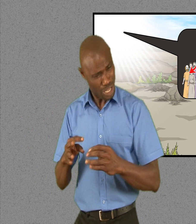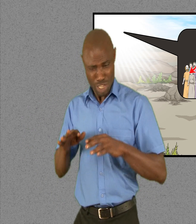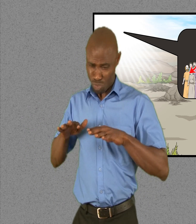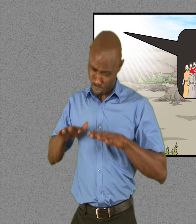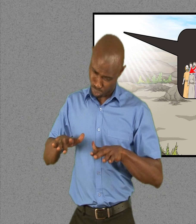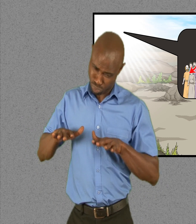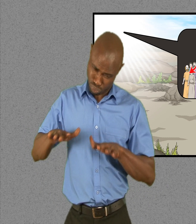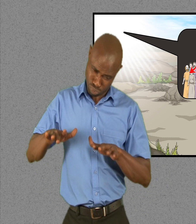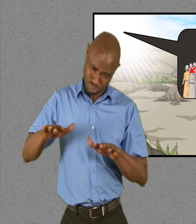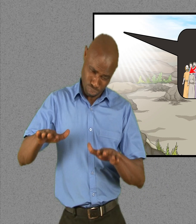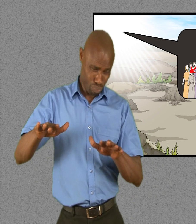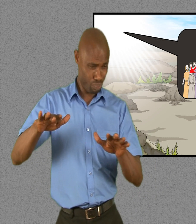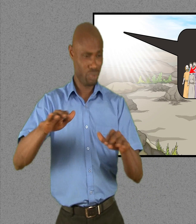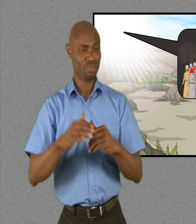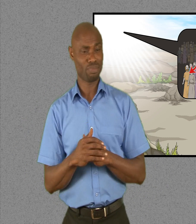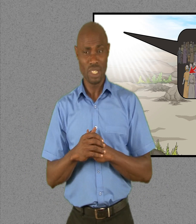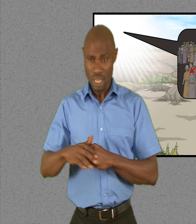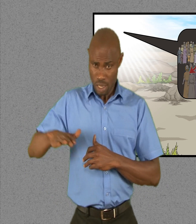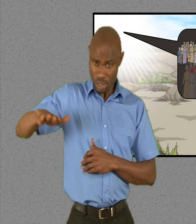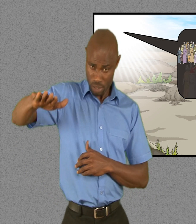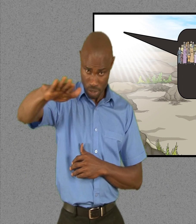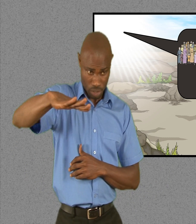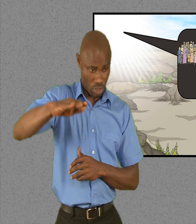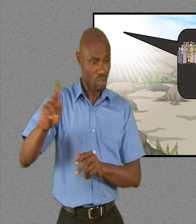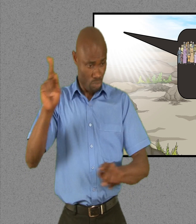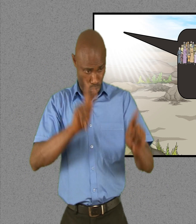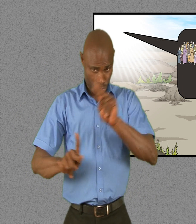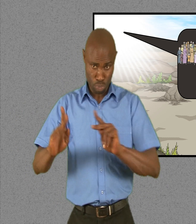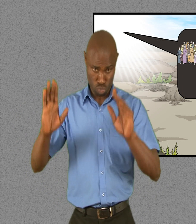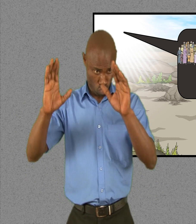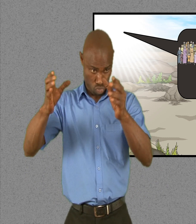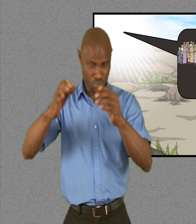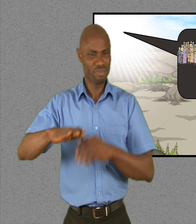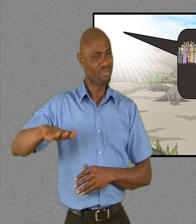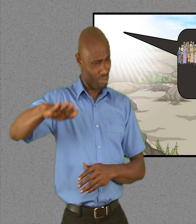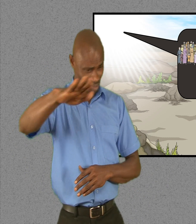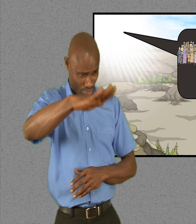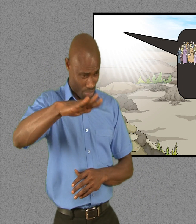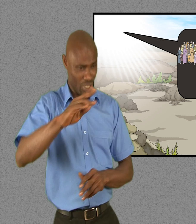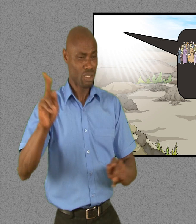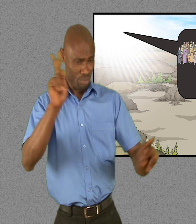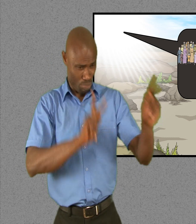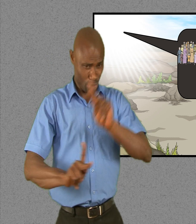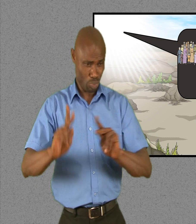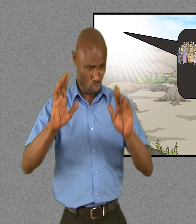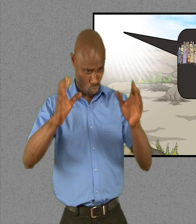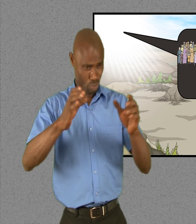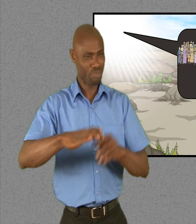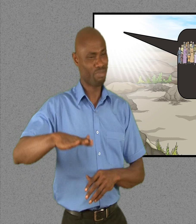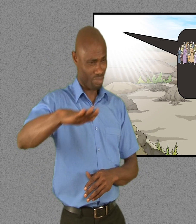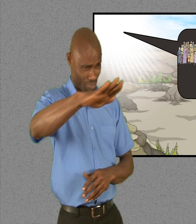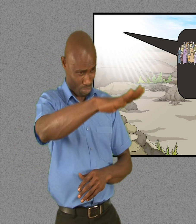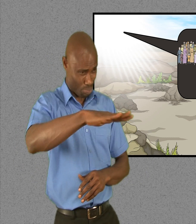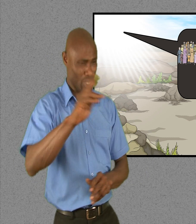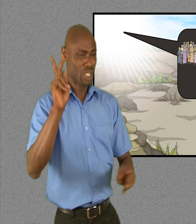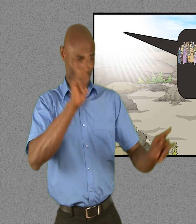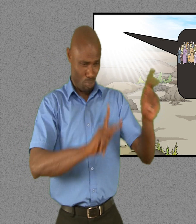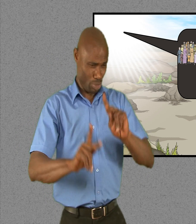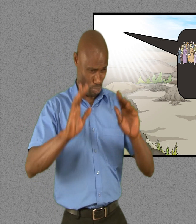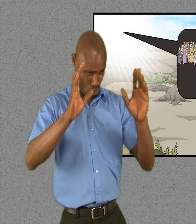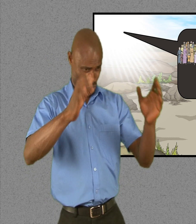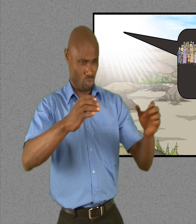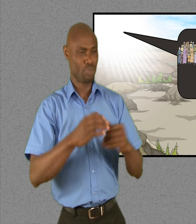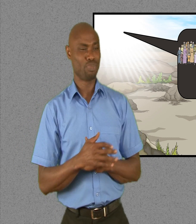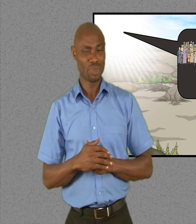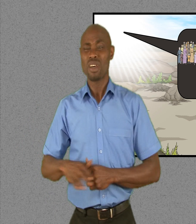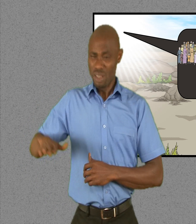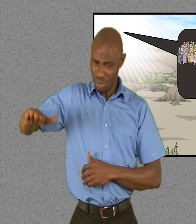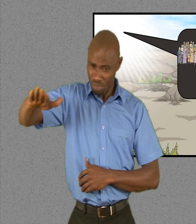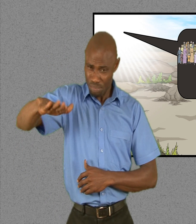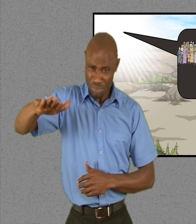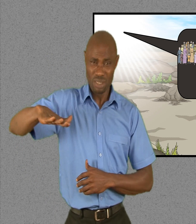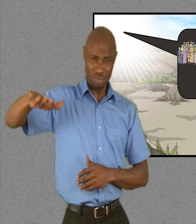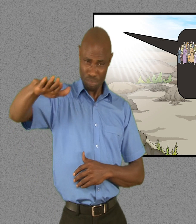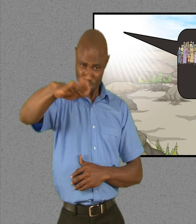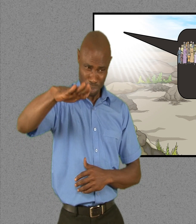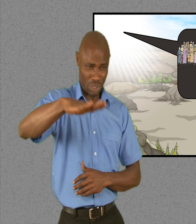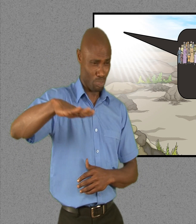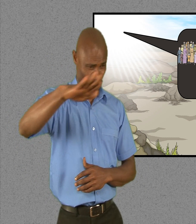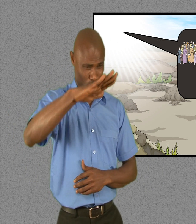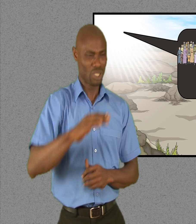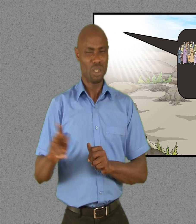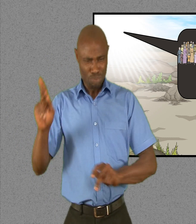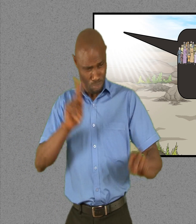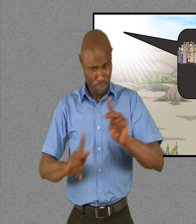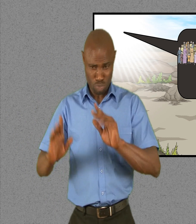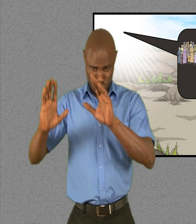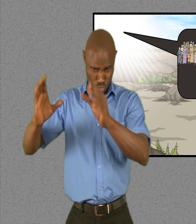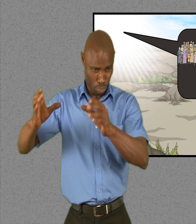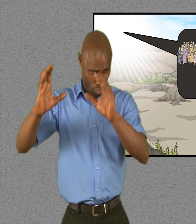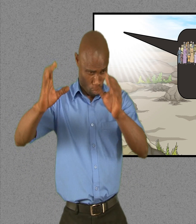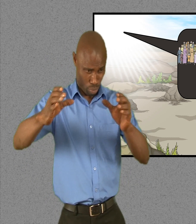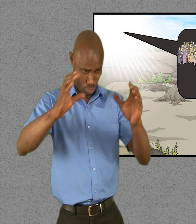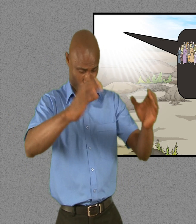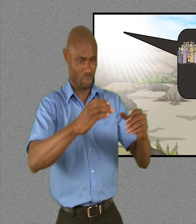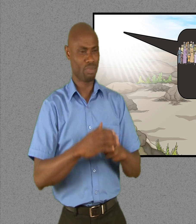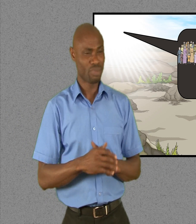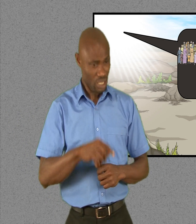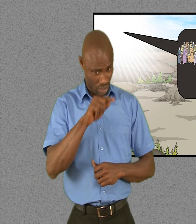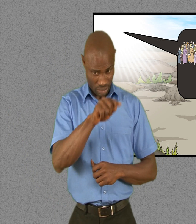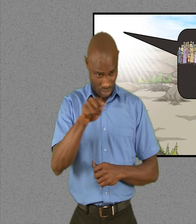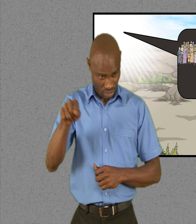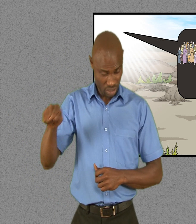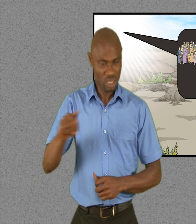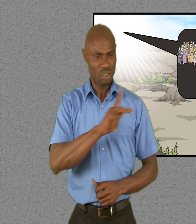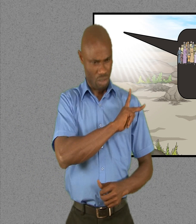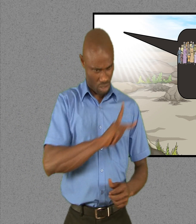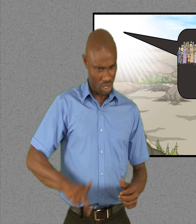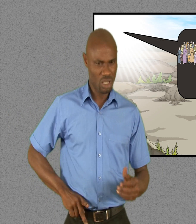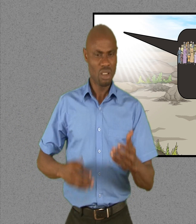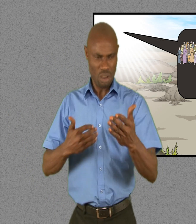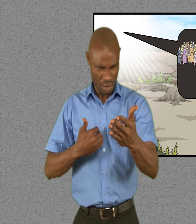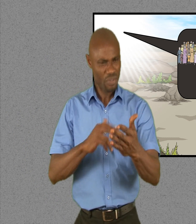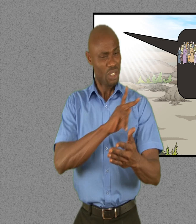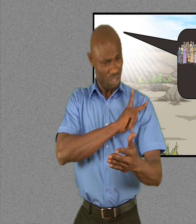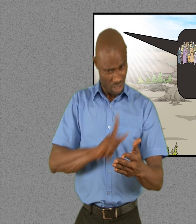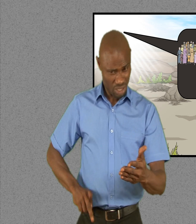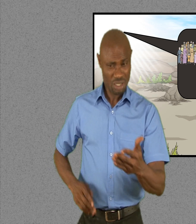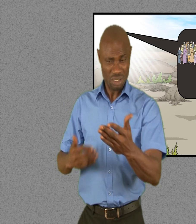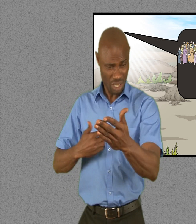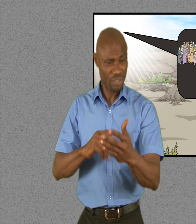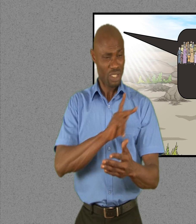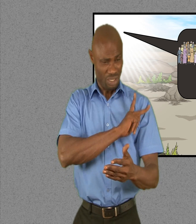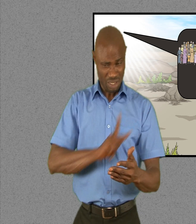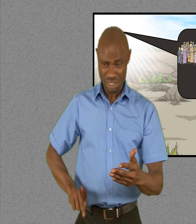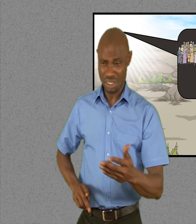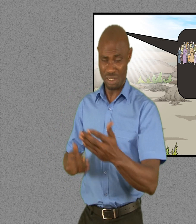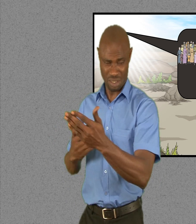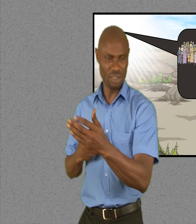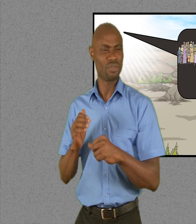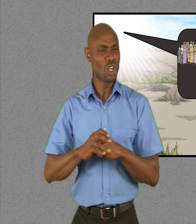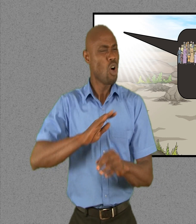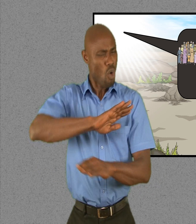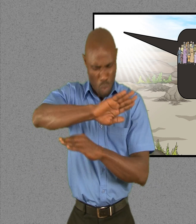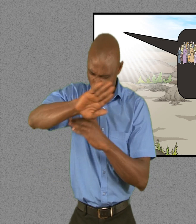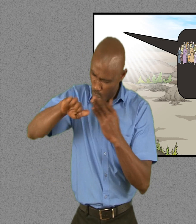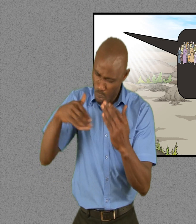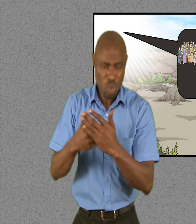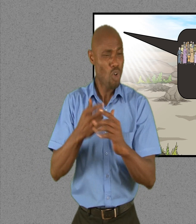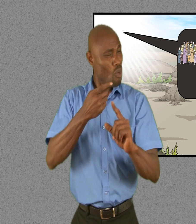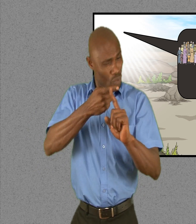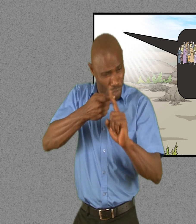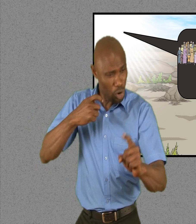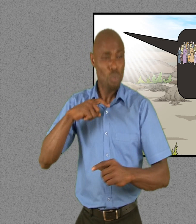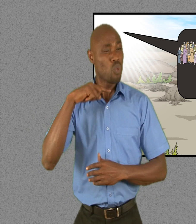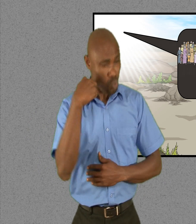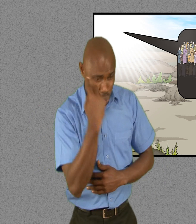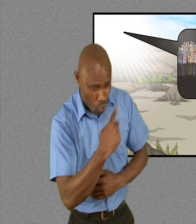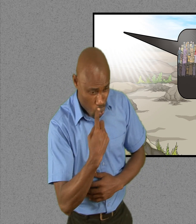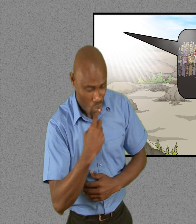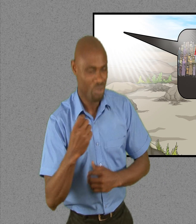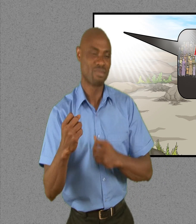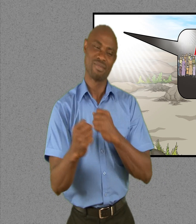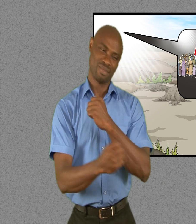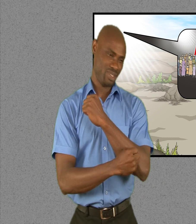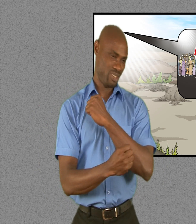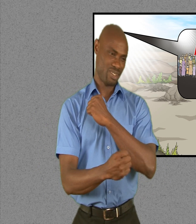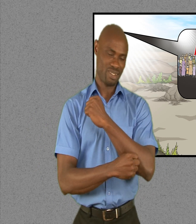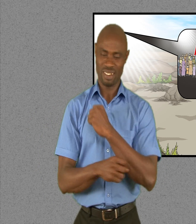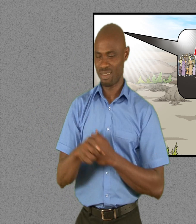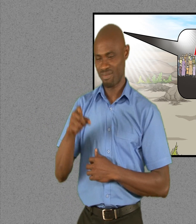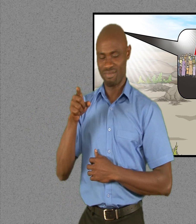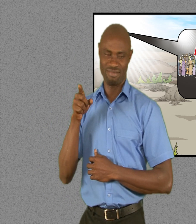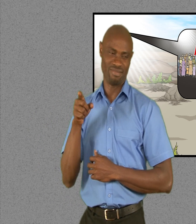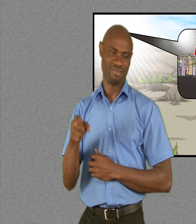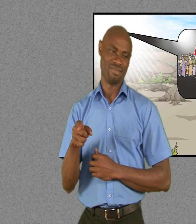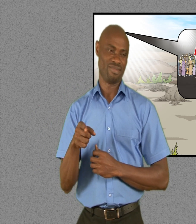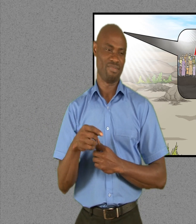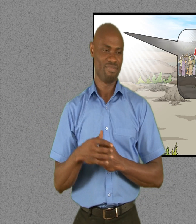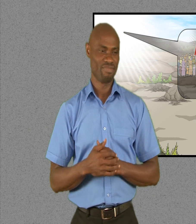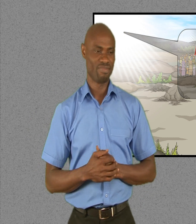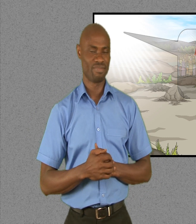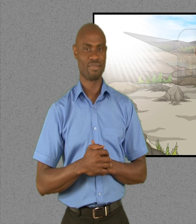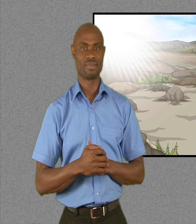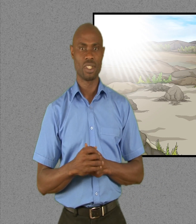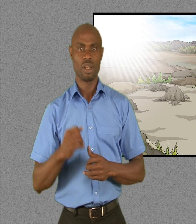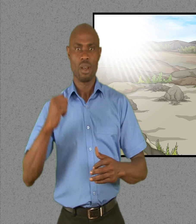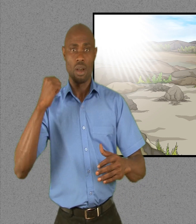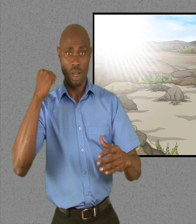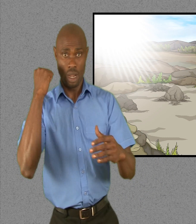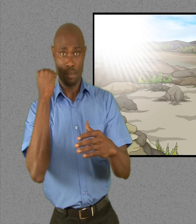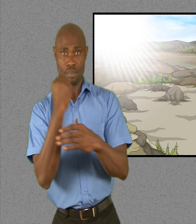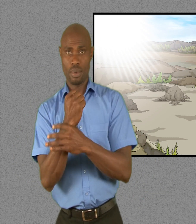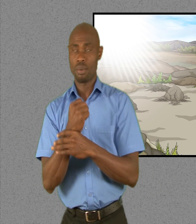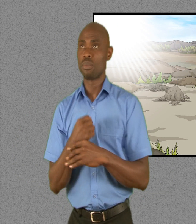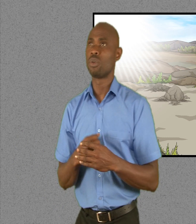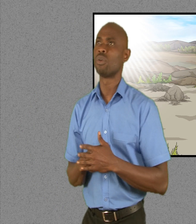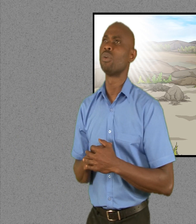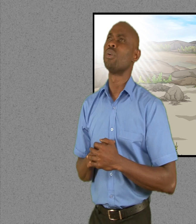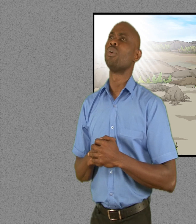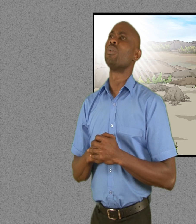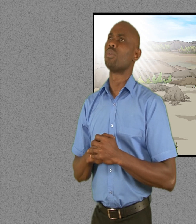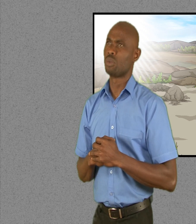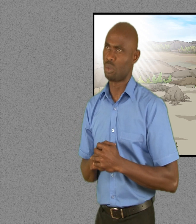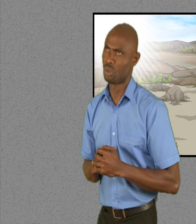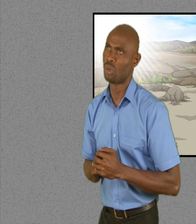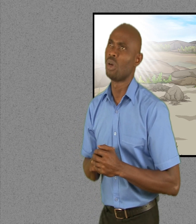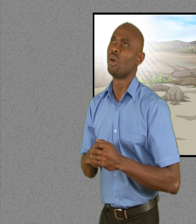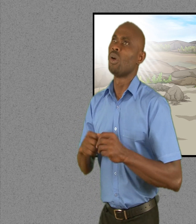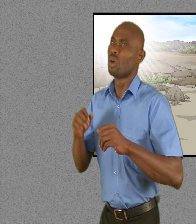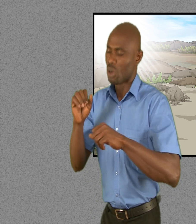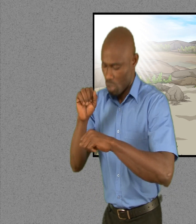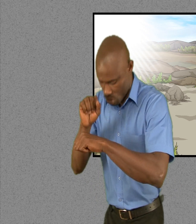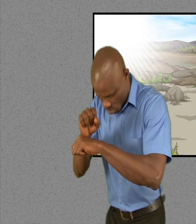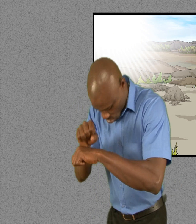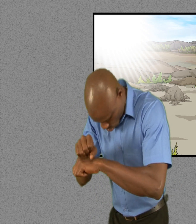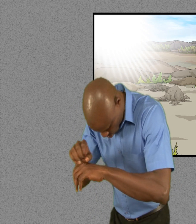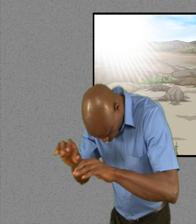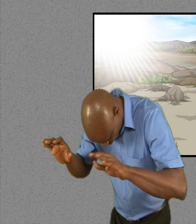kings of peoples will descend from her.”